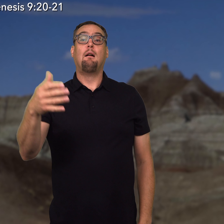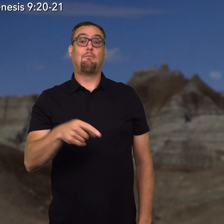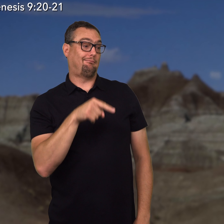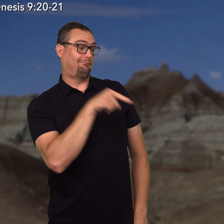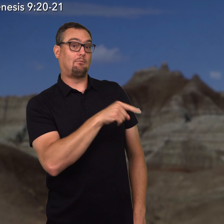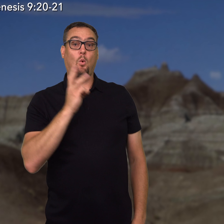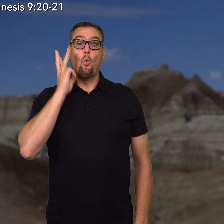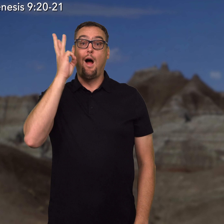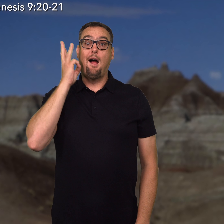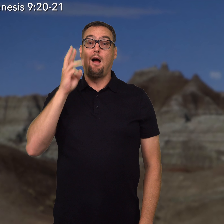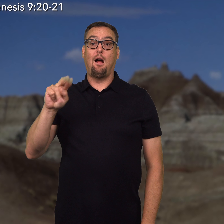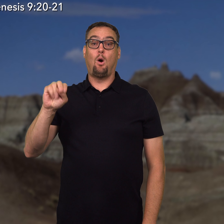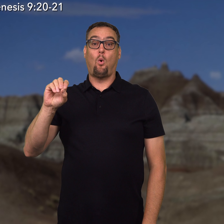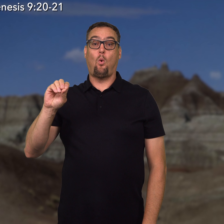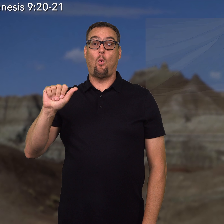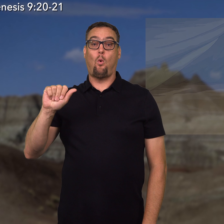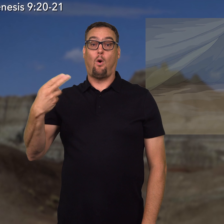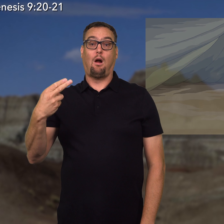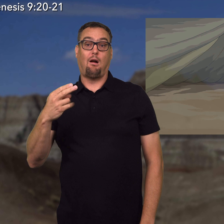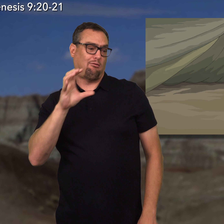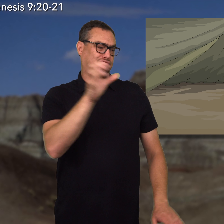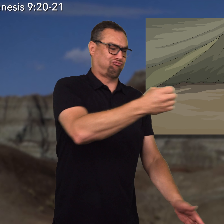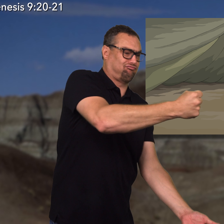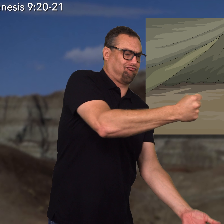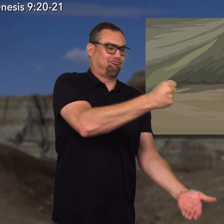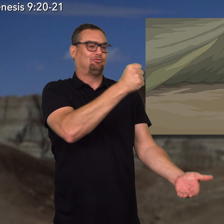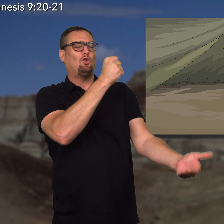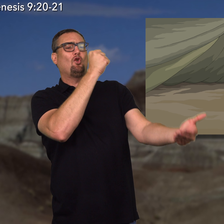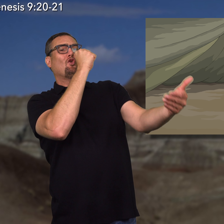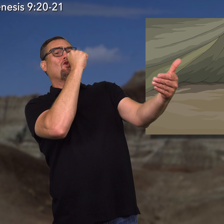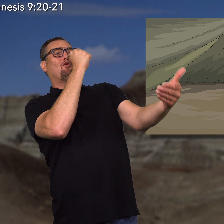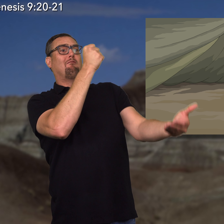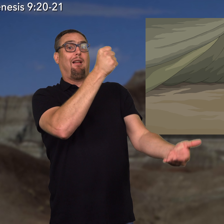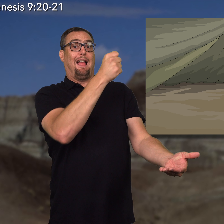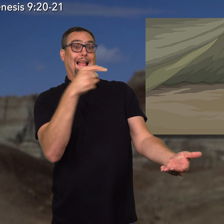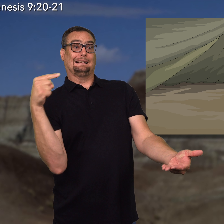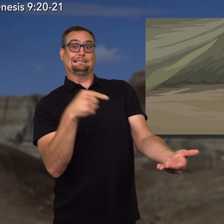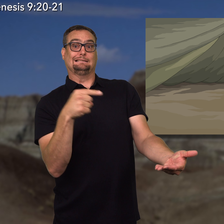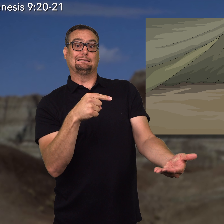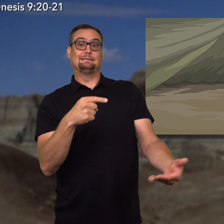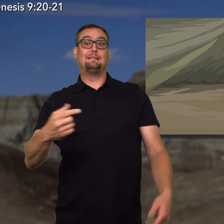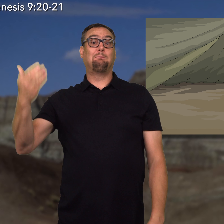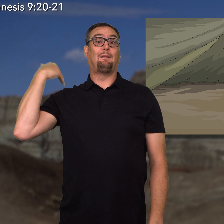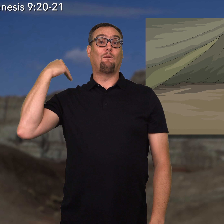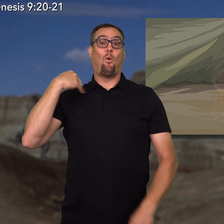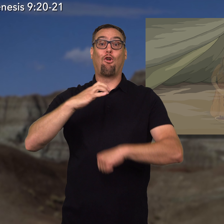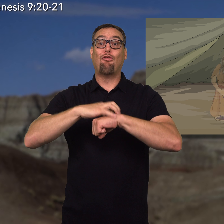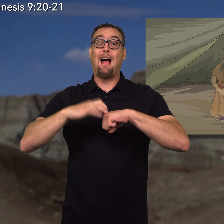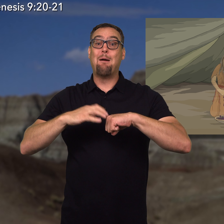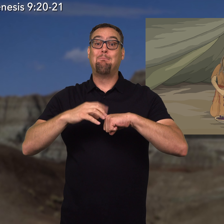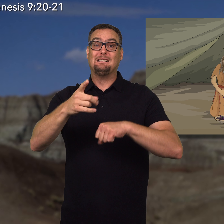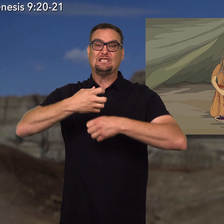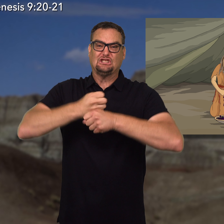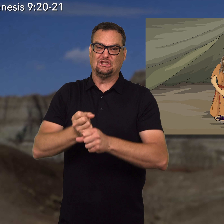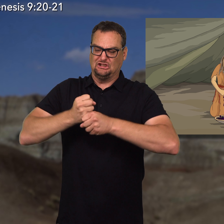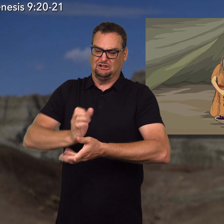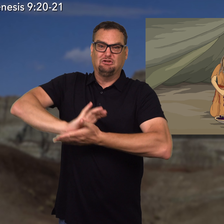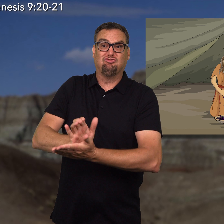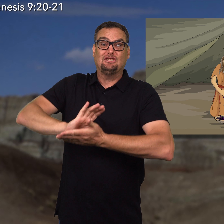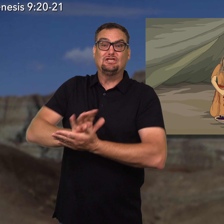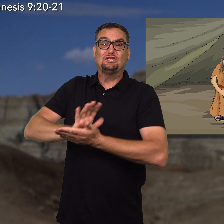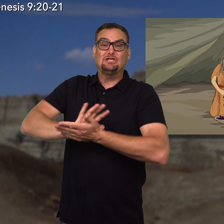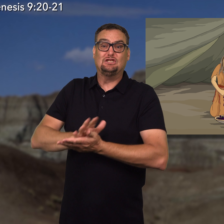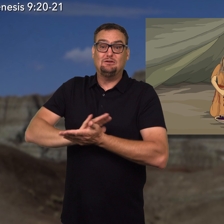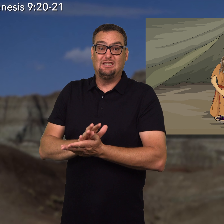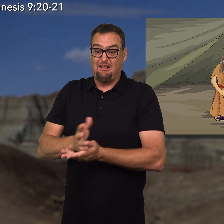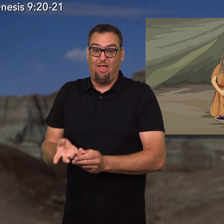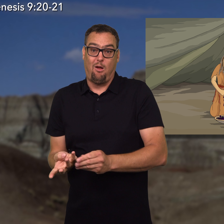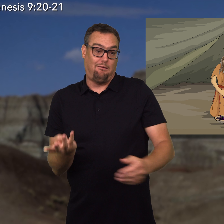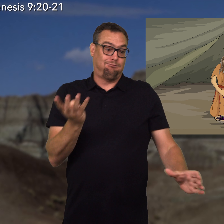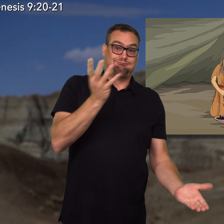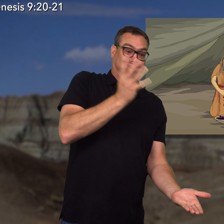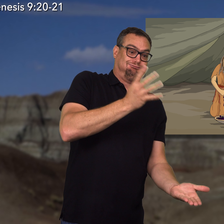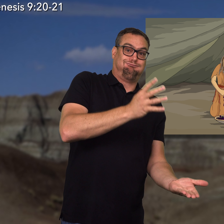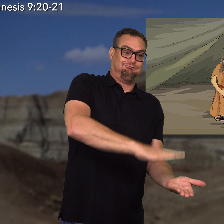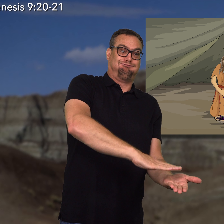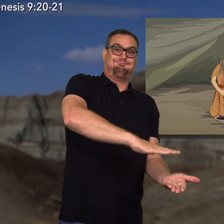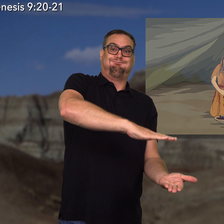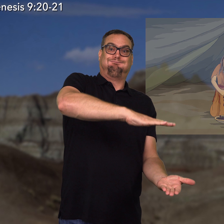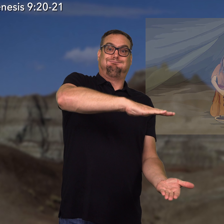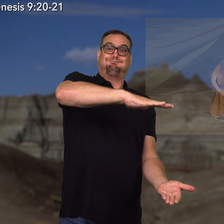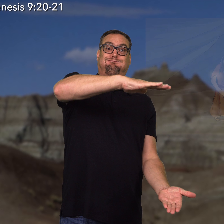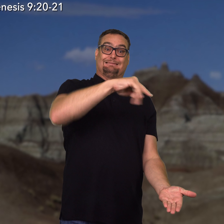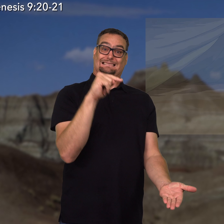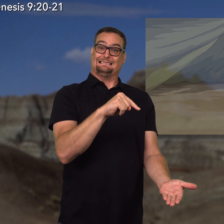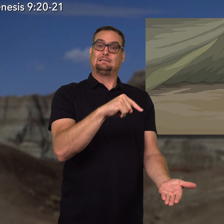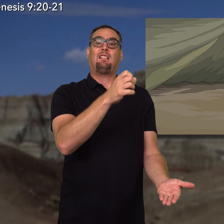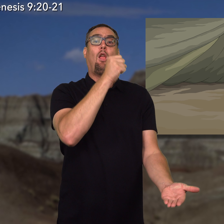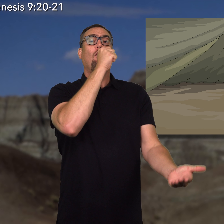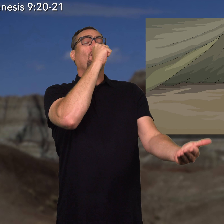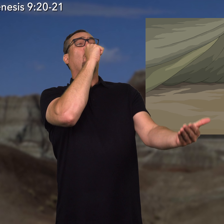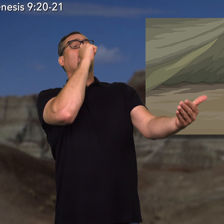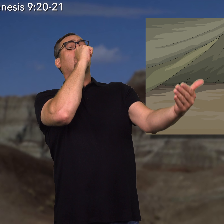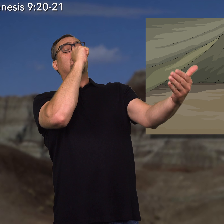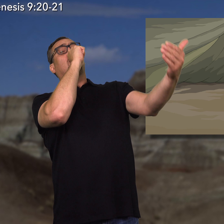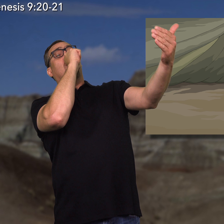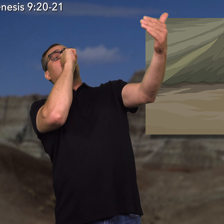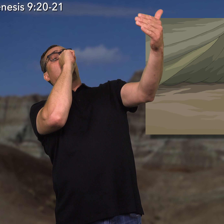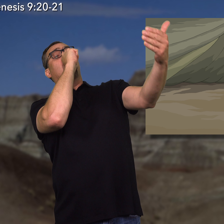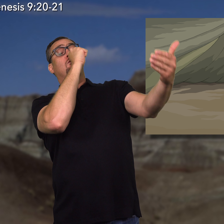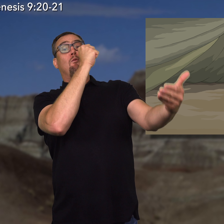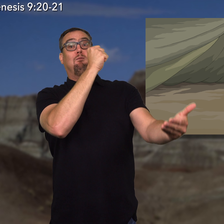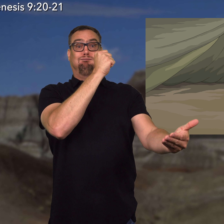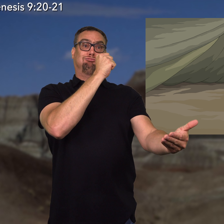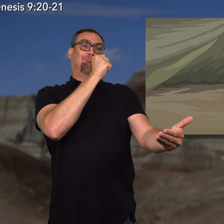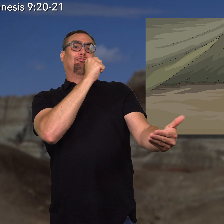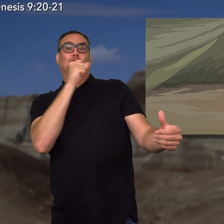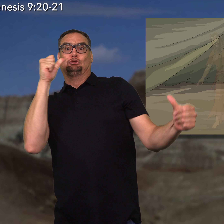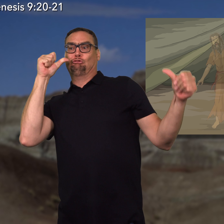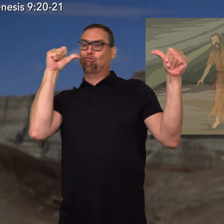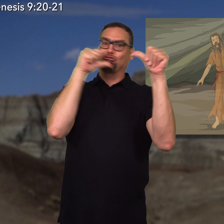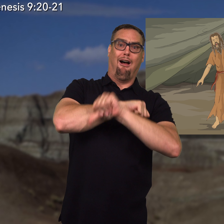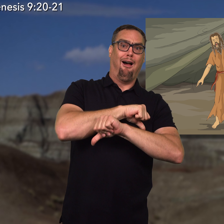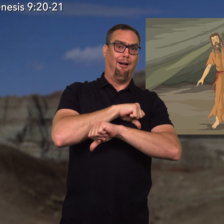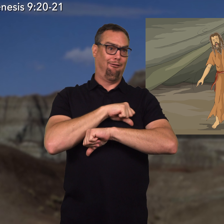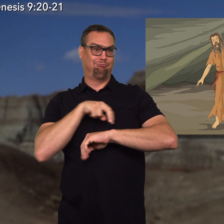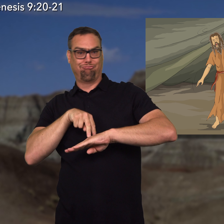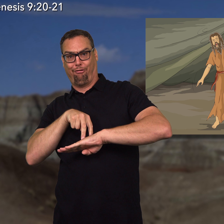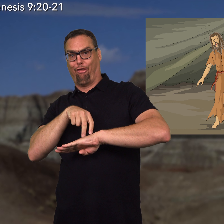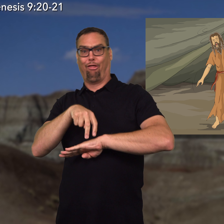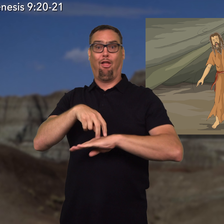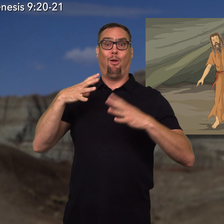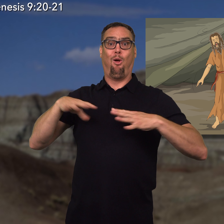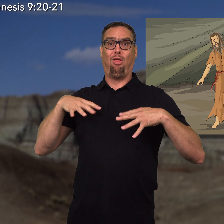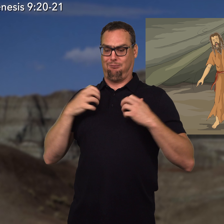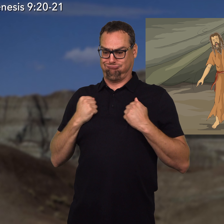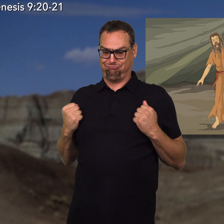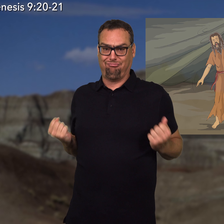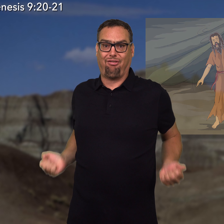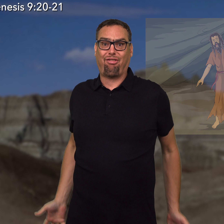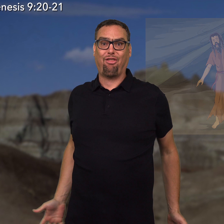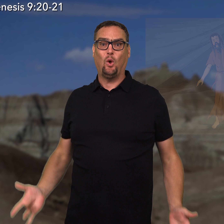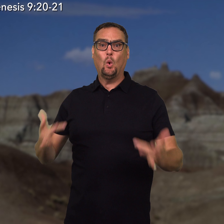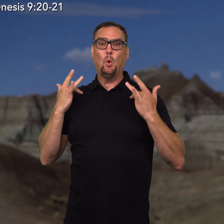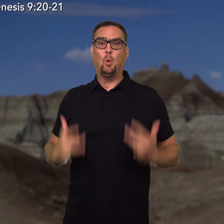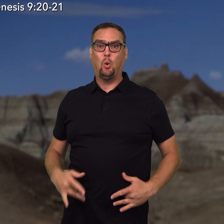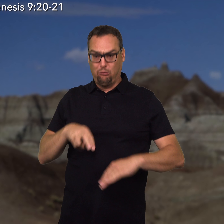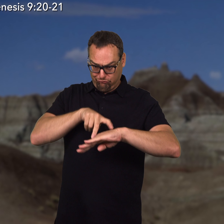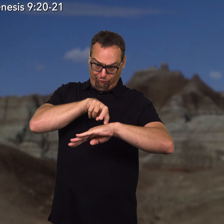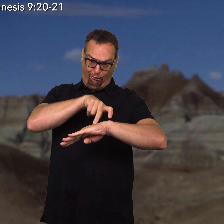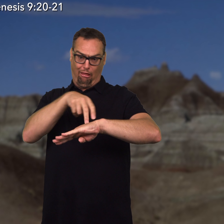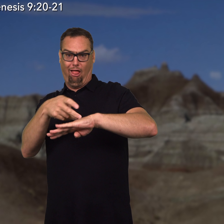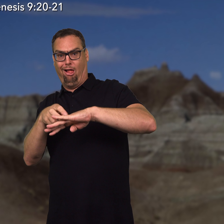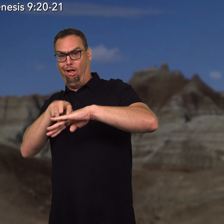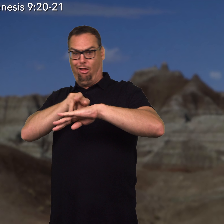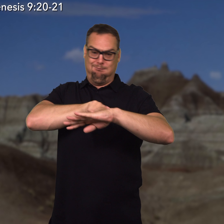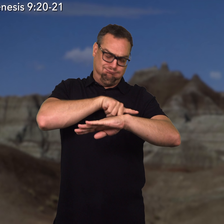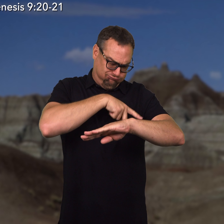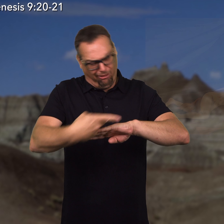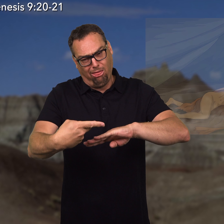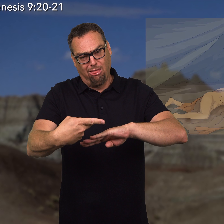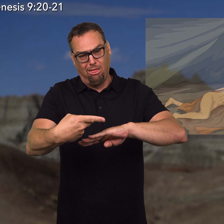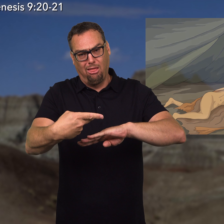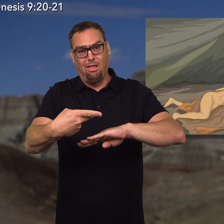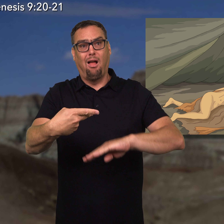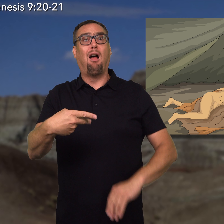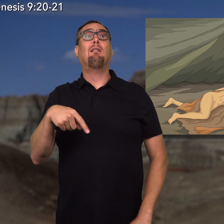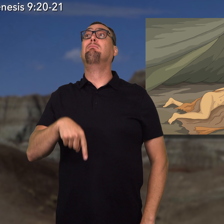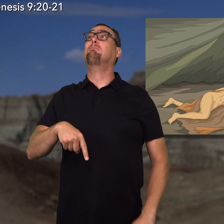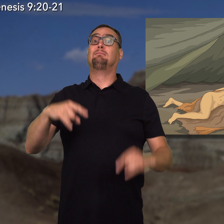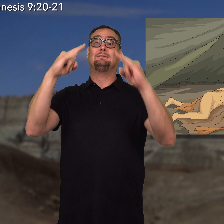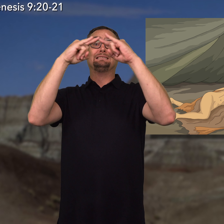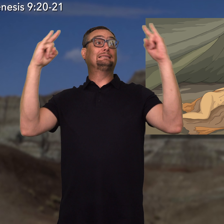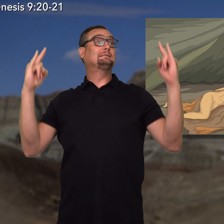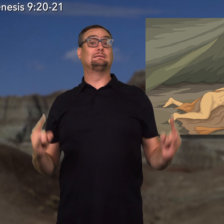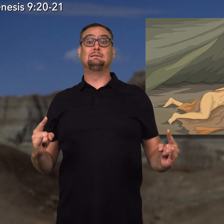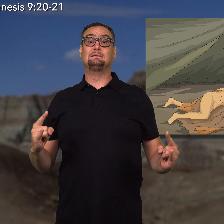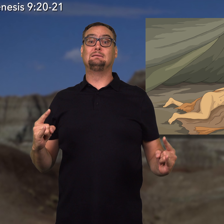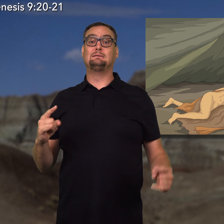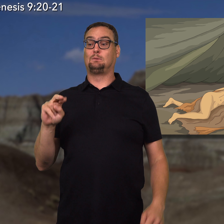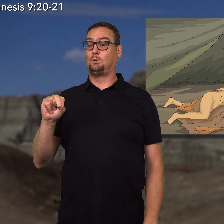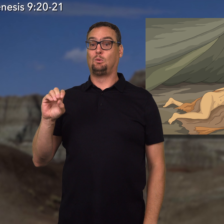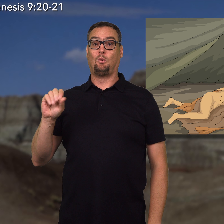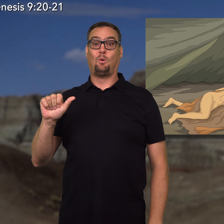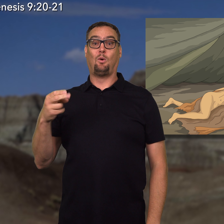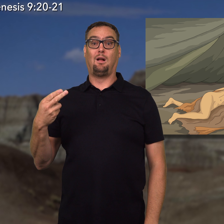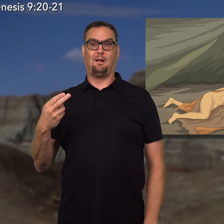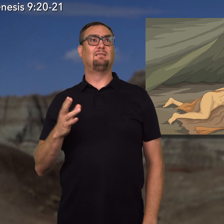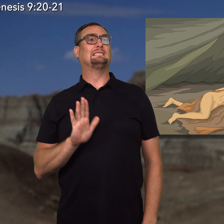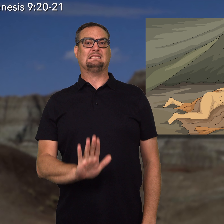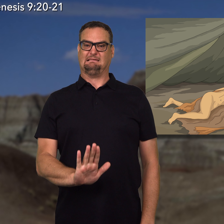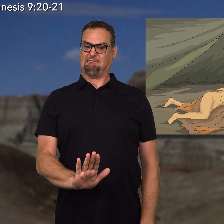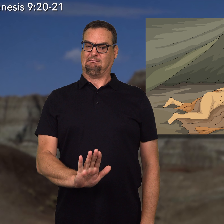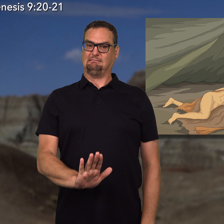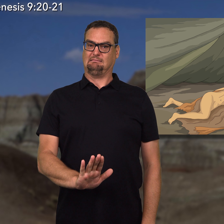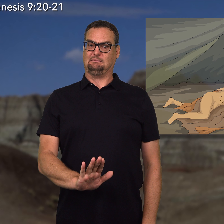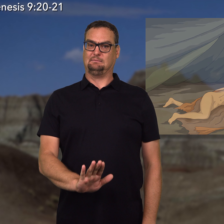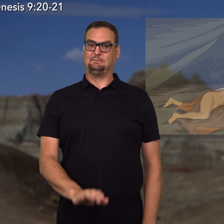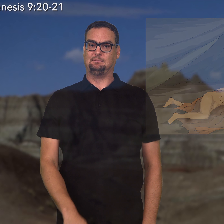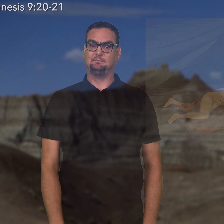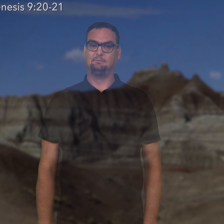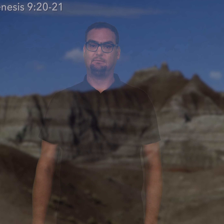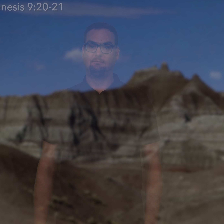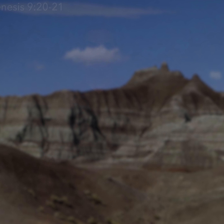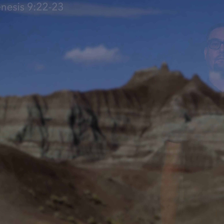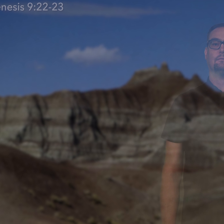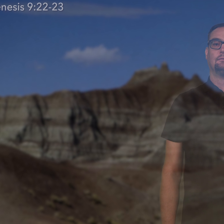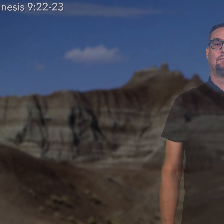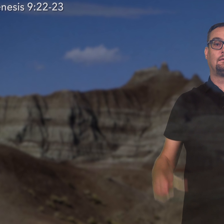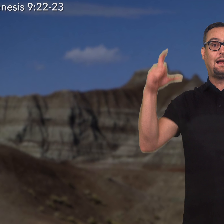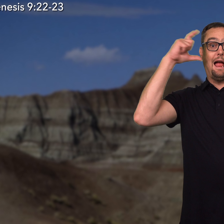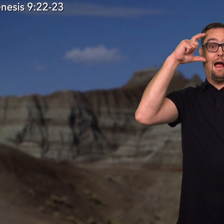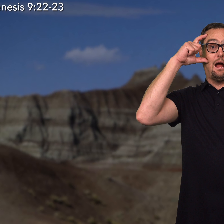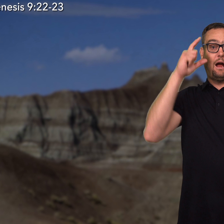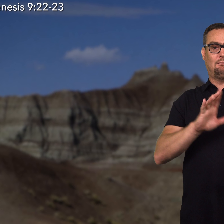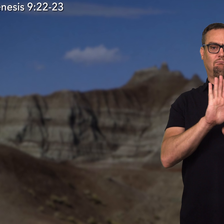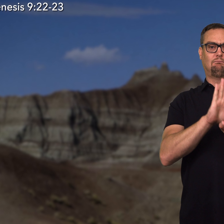But when he drank some of its wine, he became drunk and uncovered himself inside his tent.